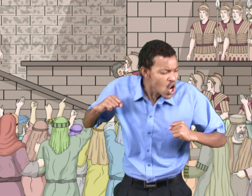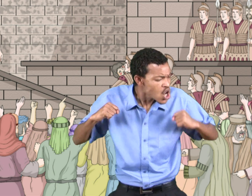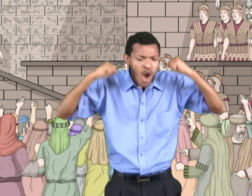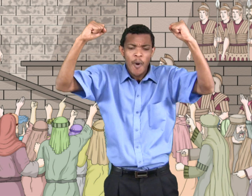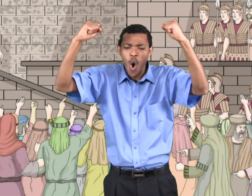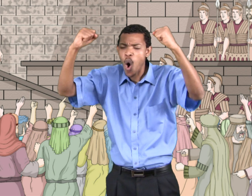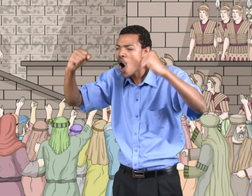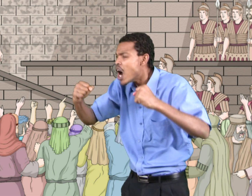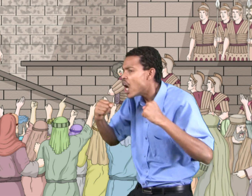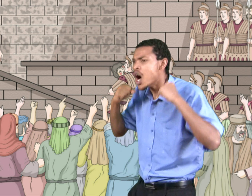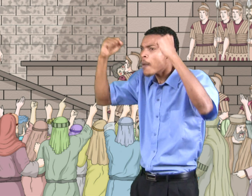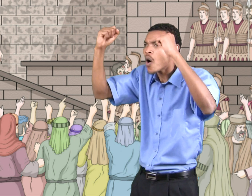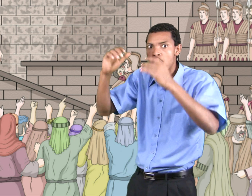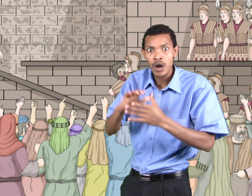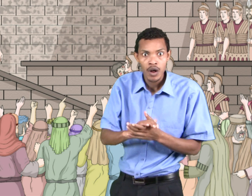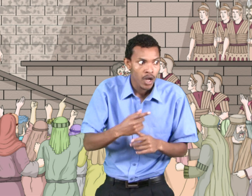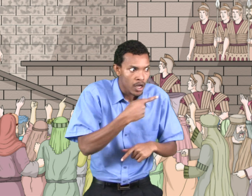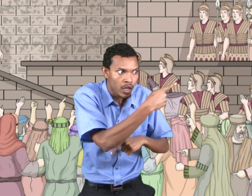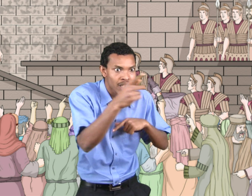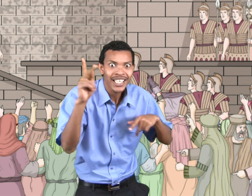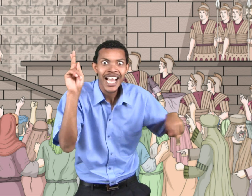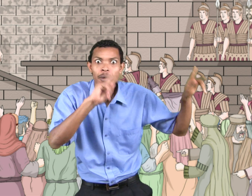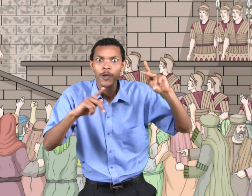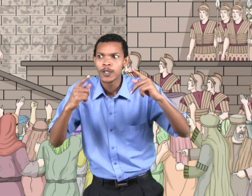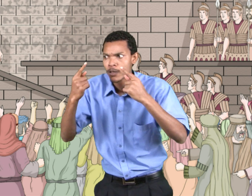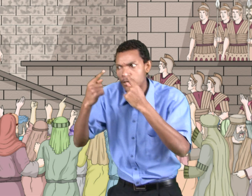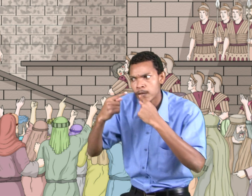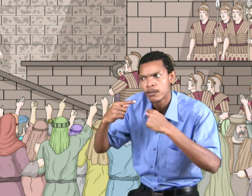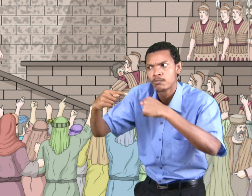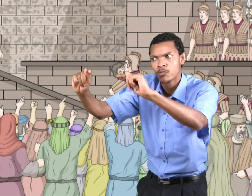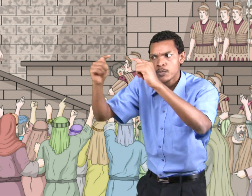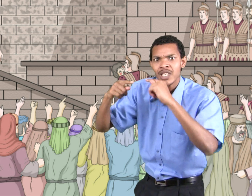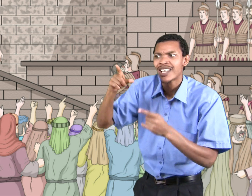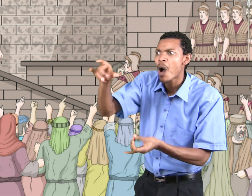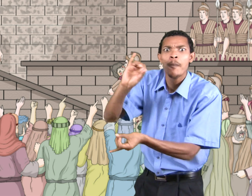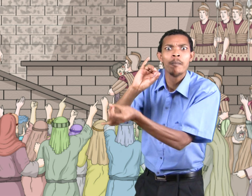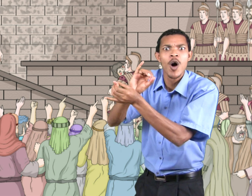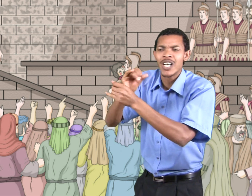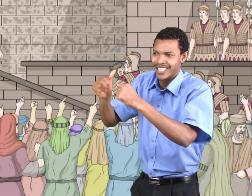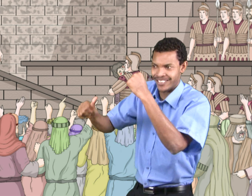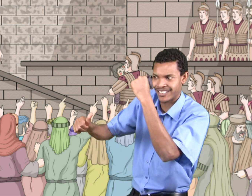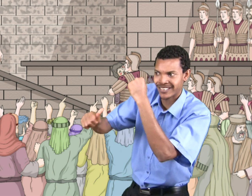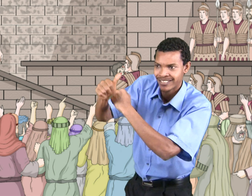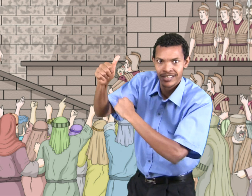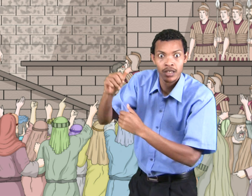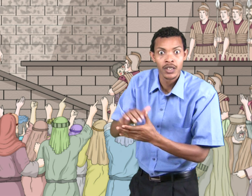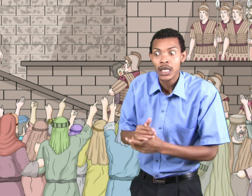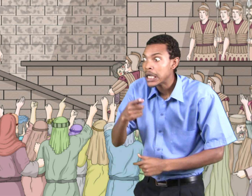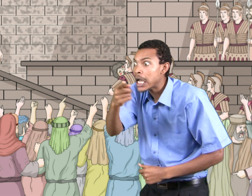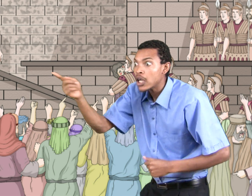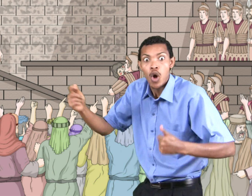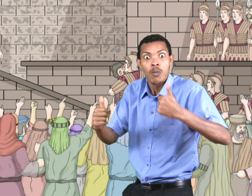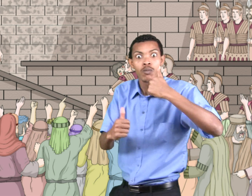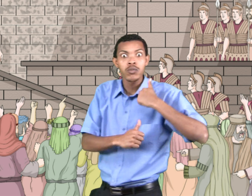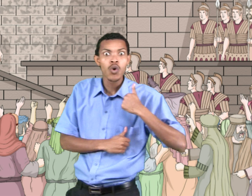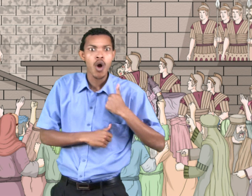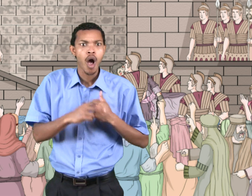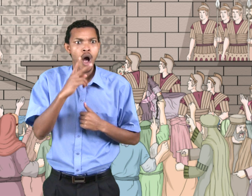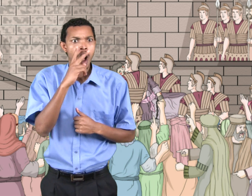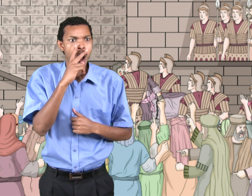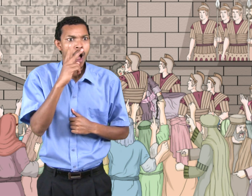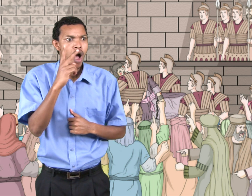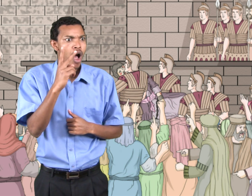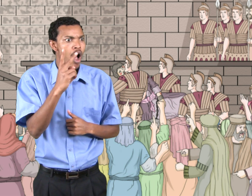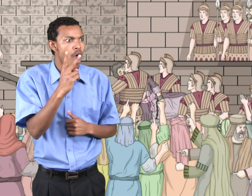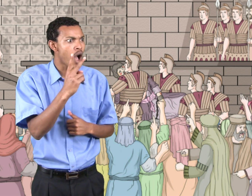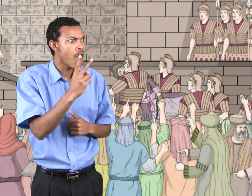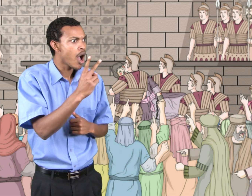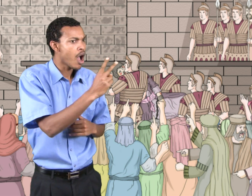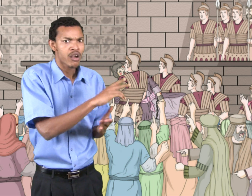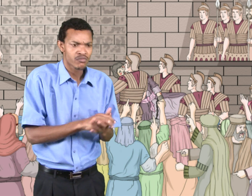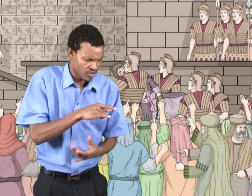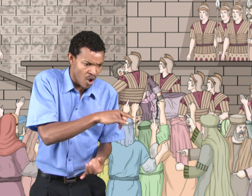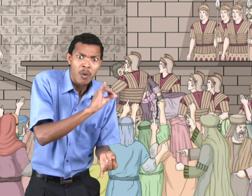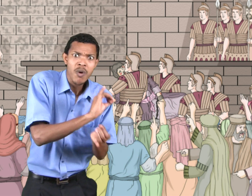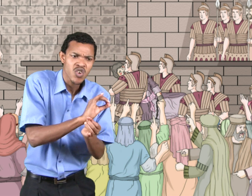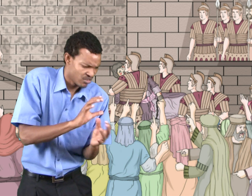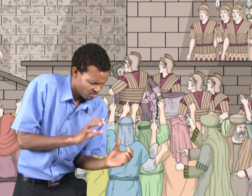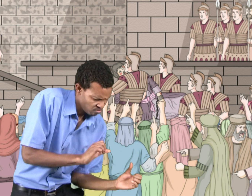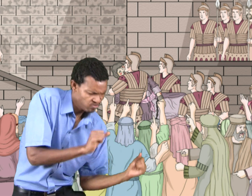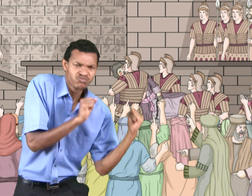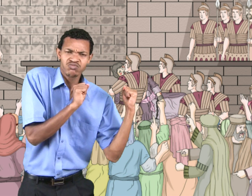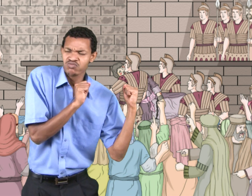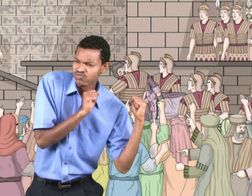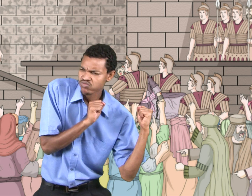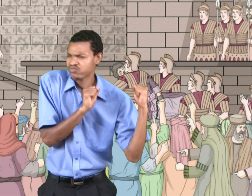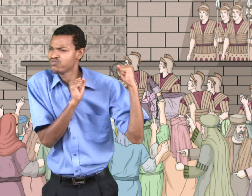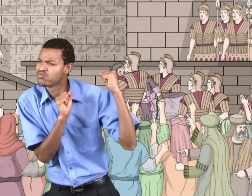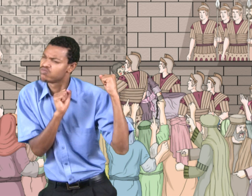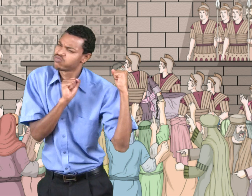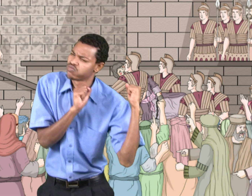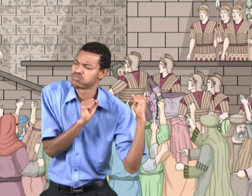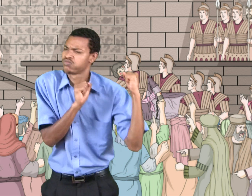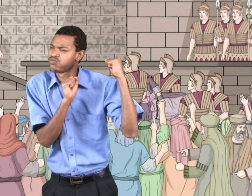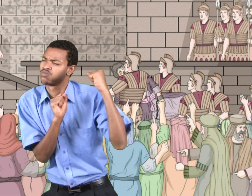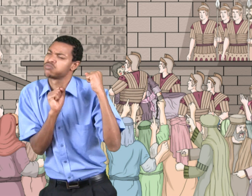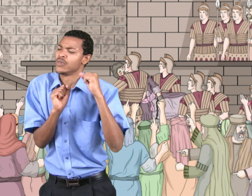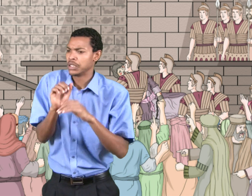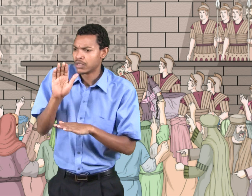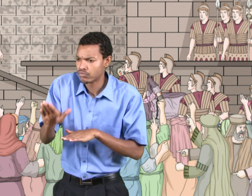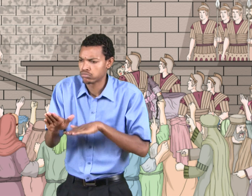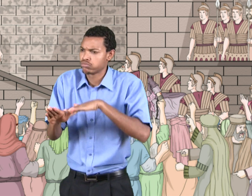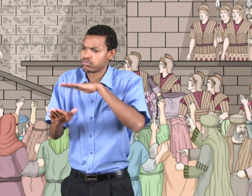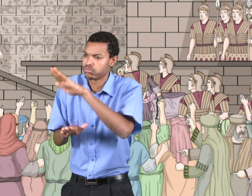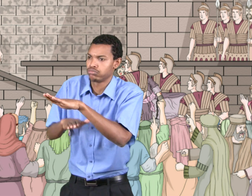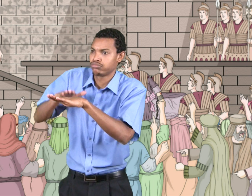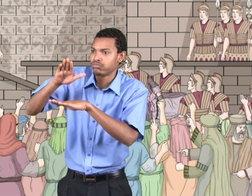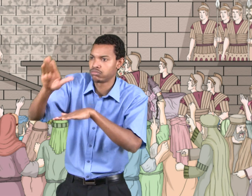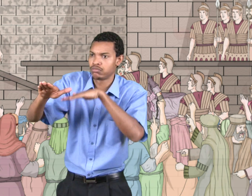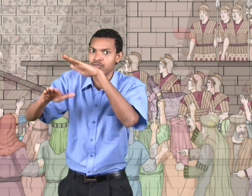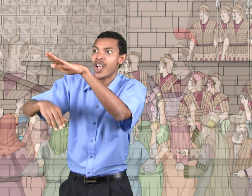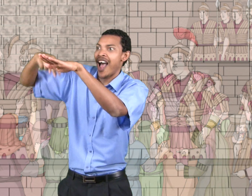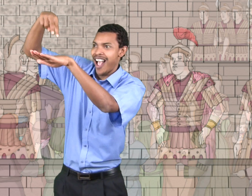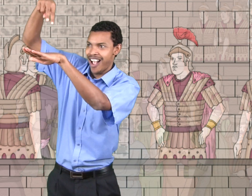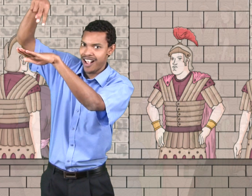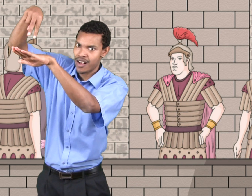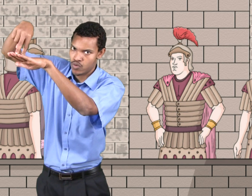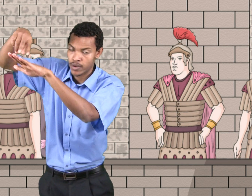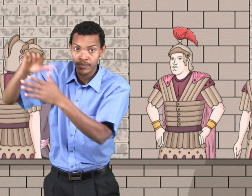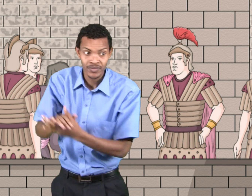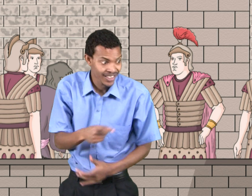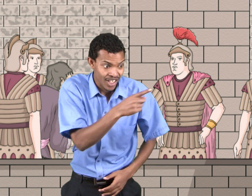For the crowd that followed him kept shouting, “Away with him!”